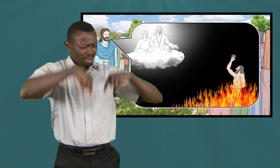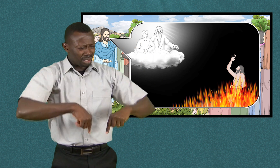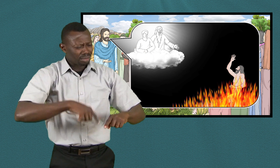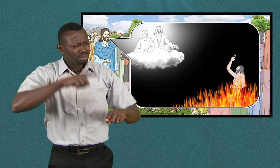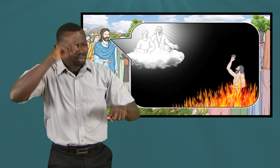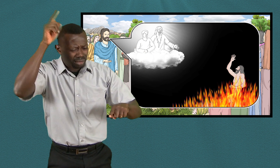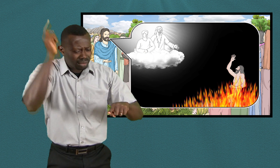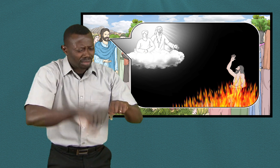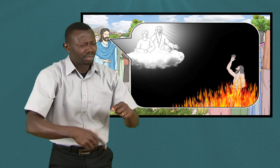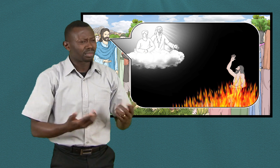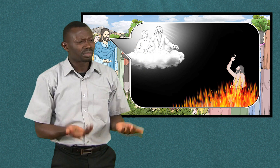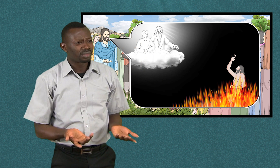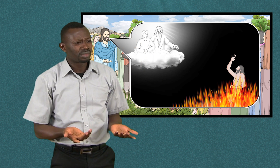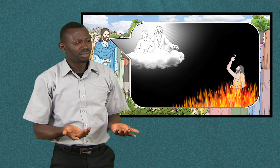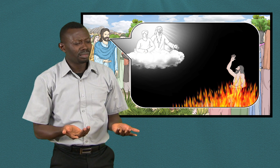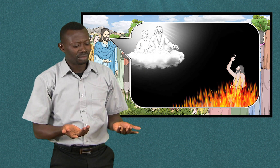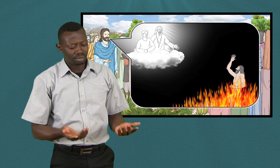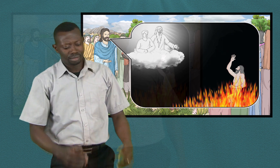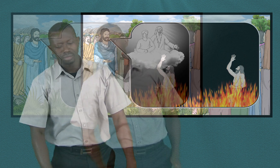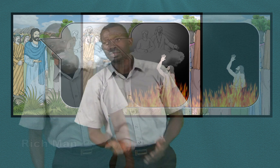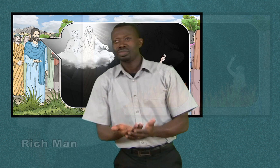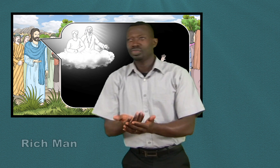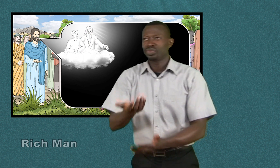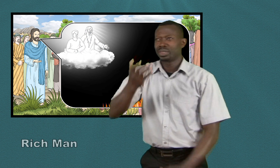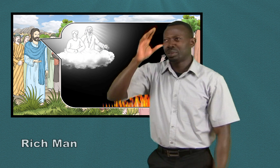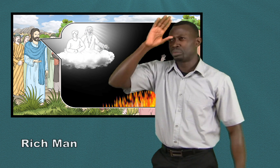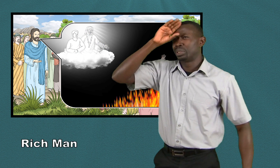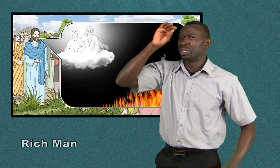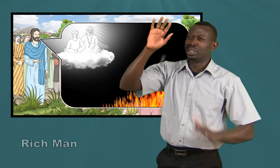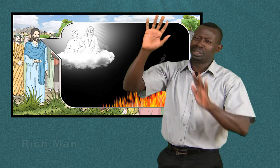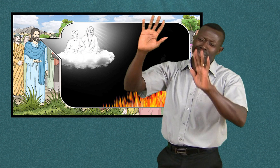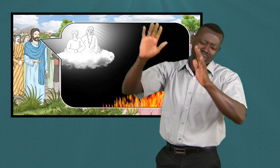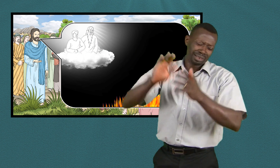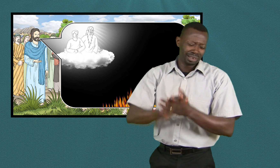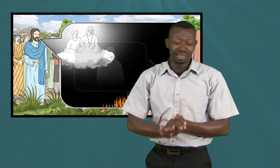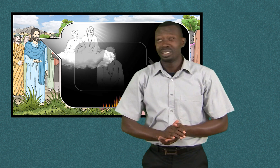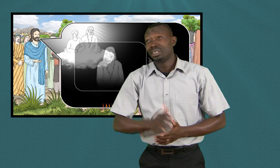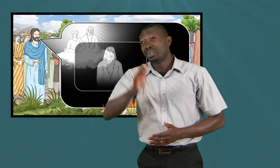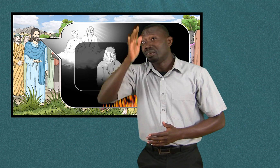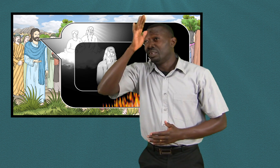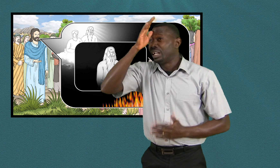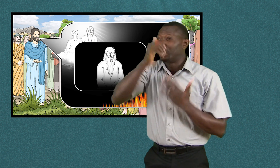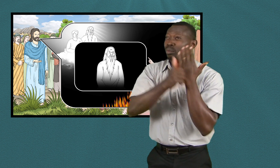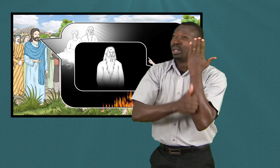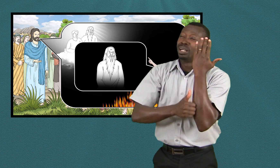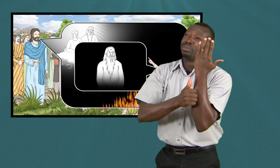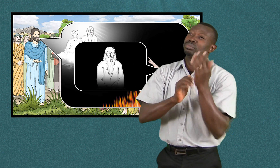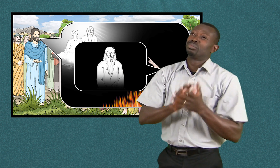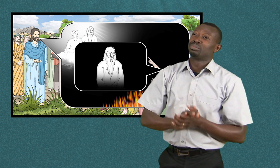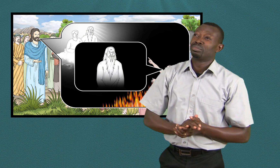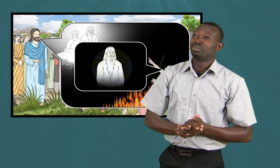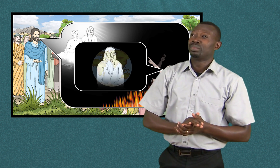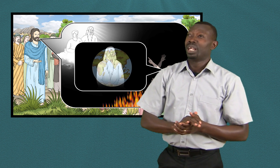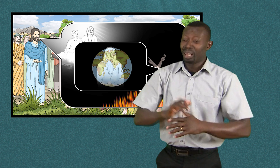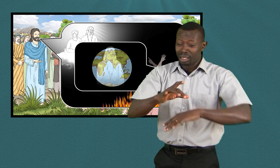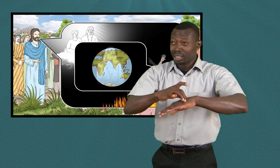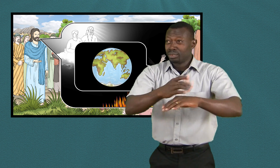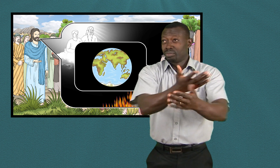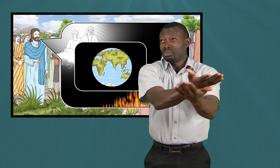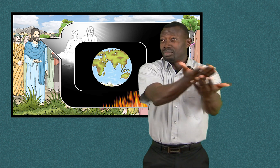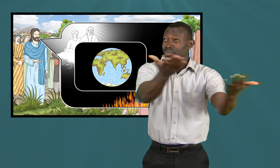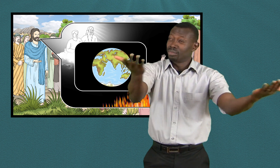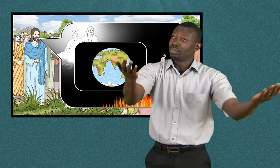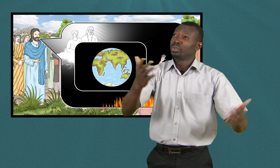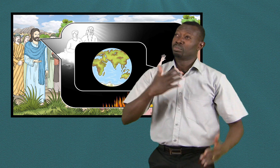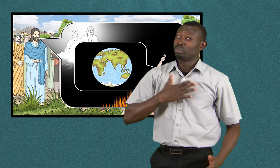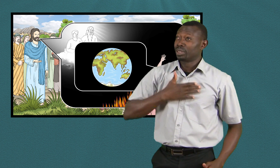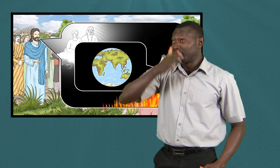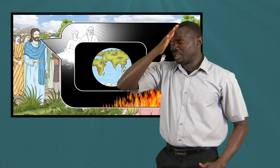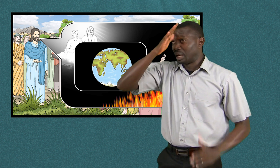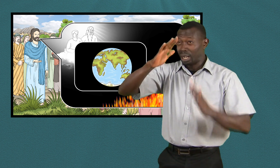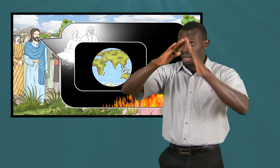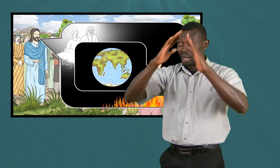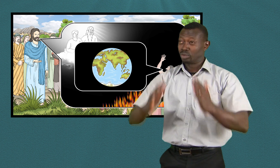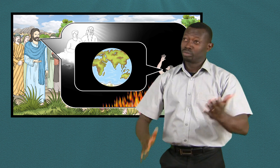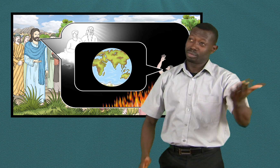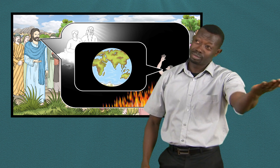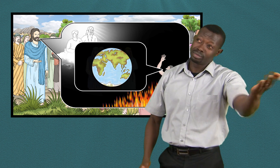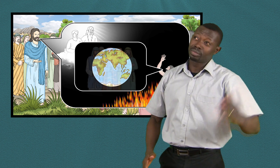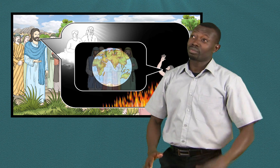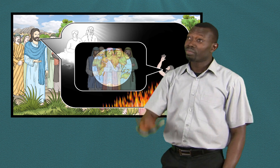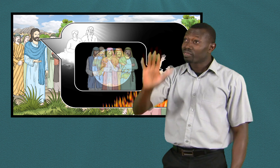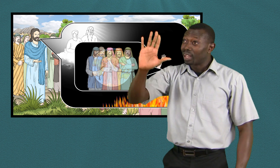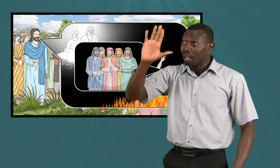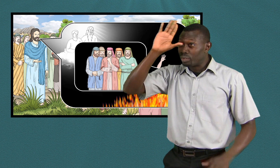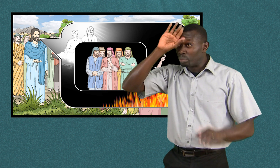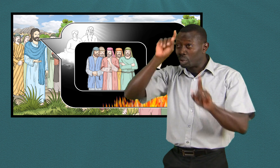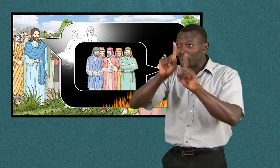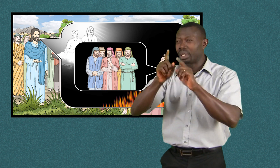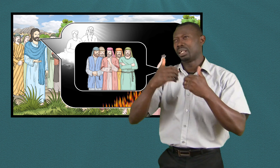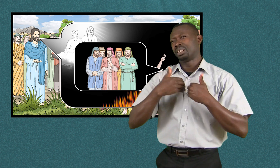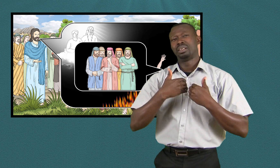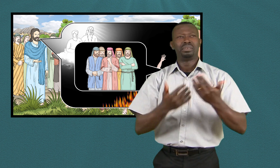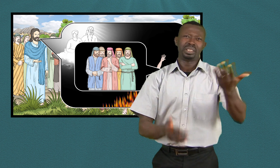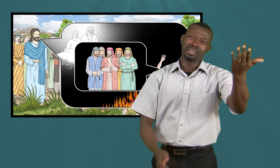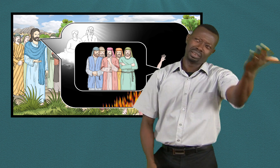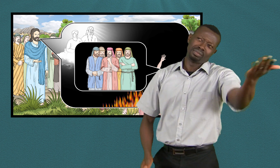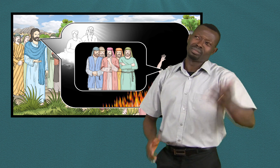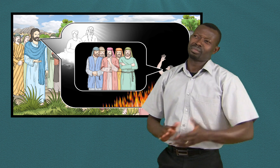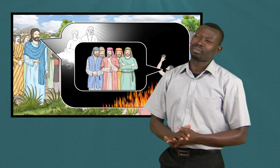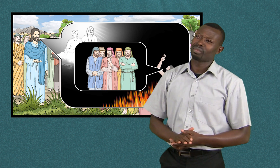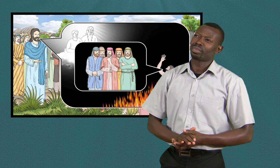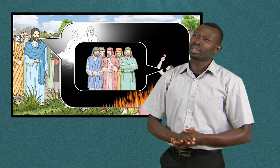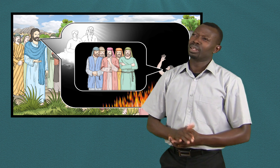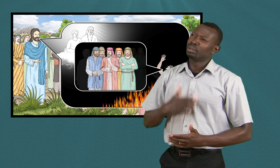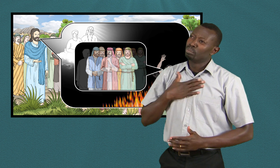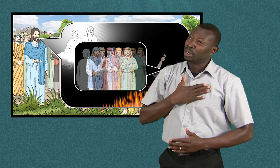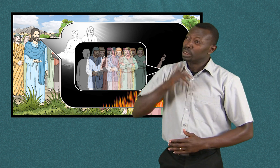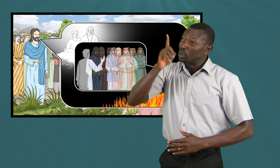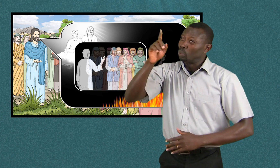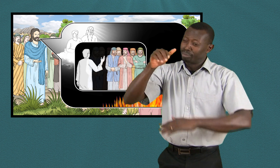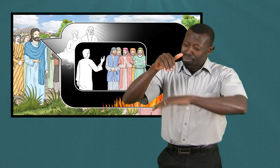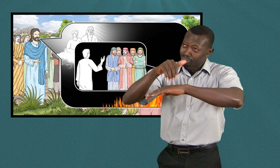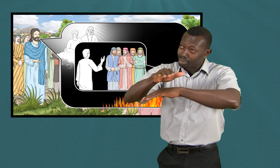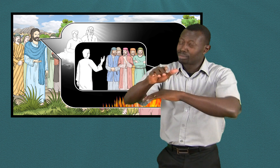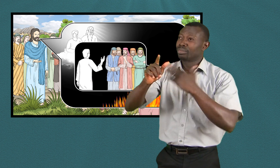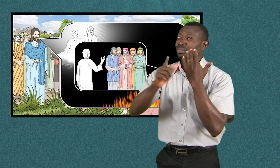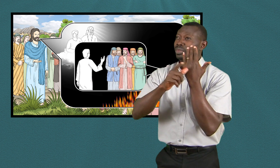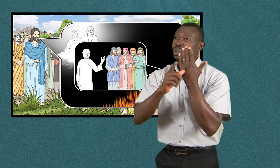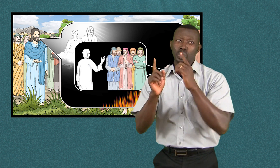‘Then I beg you, father,’ he said, ‘send Lazarus to my father’s house, for I have five brothers.